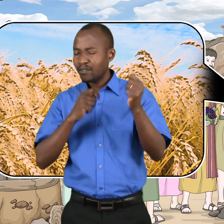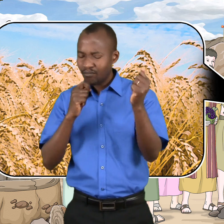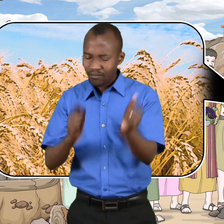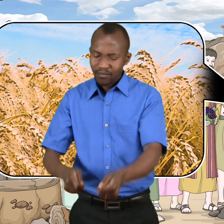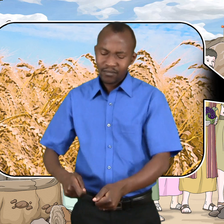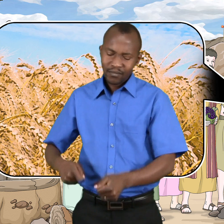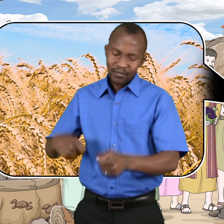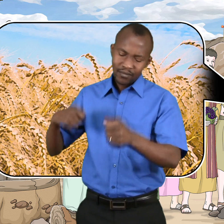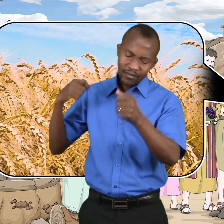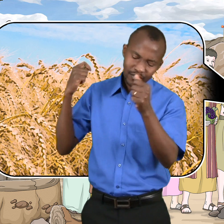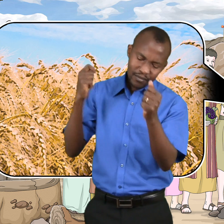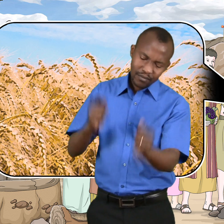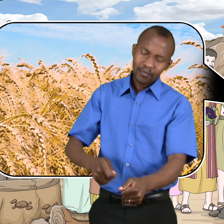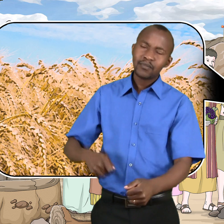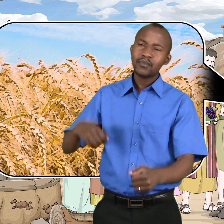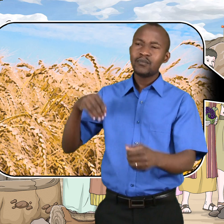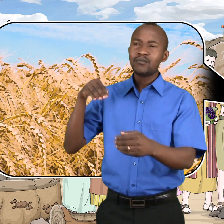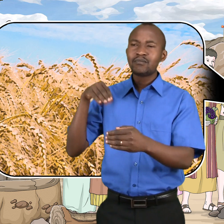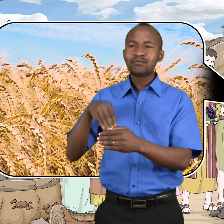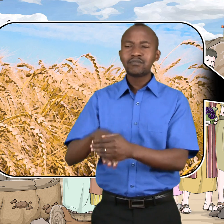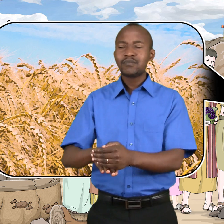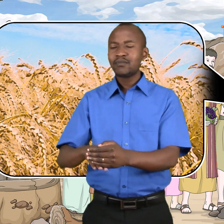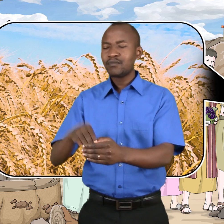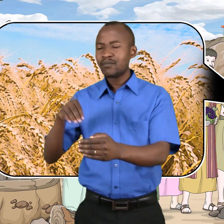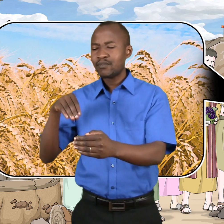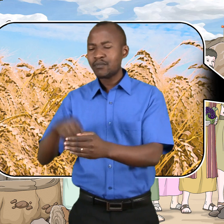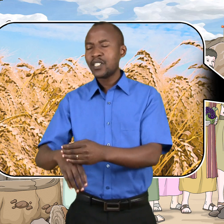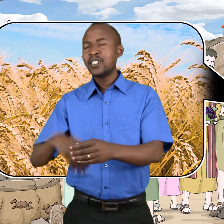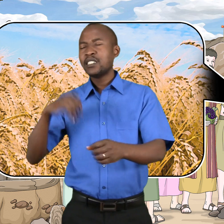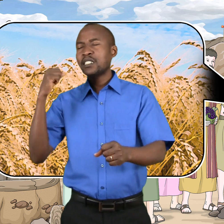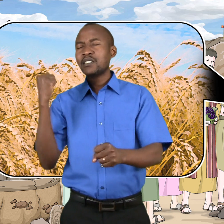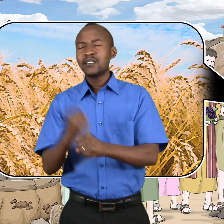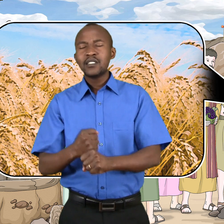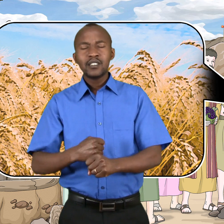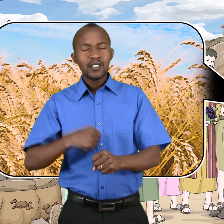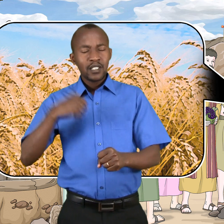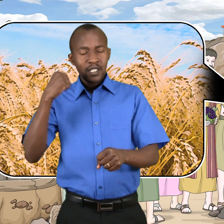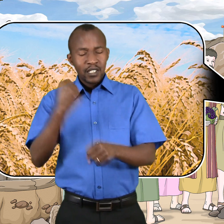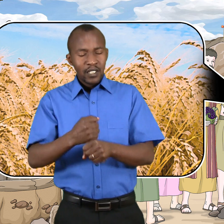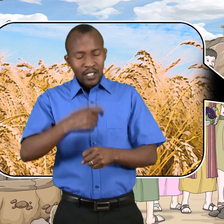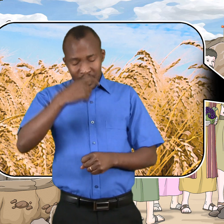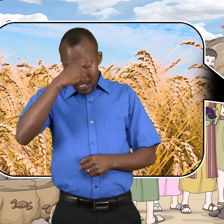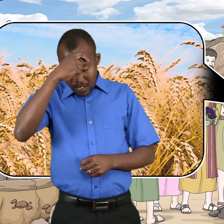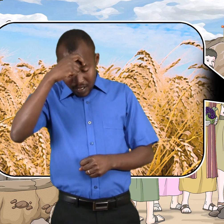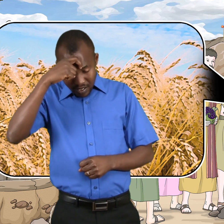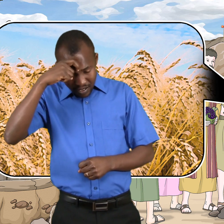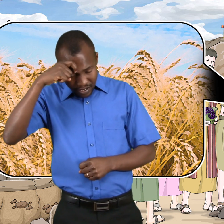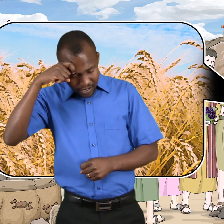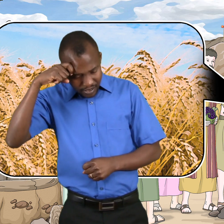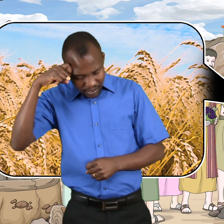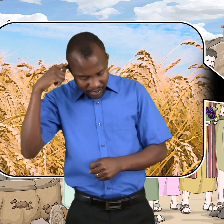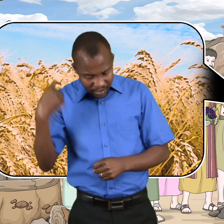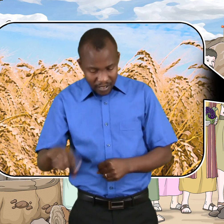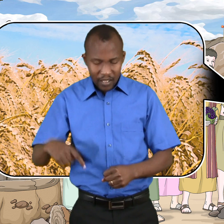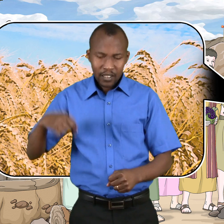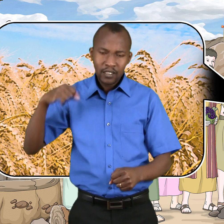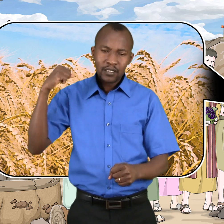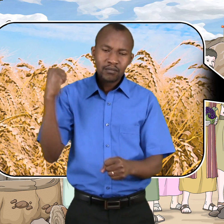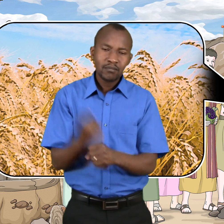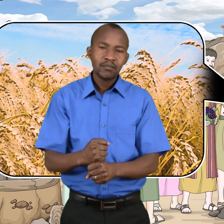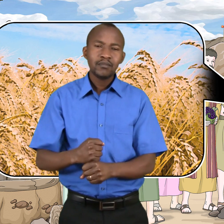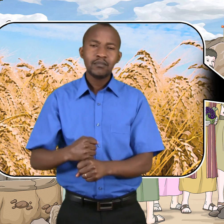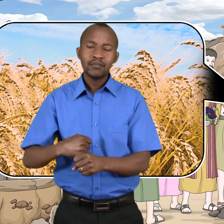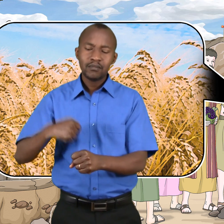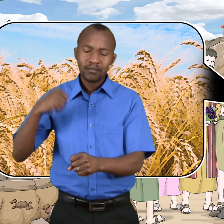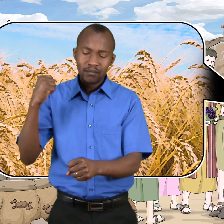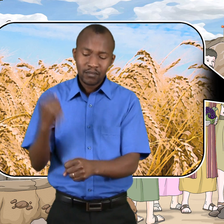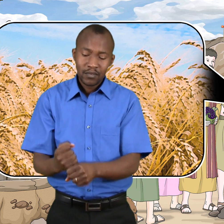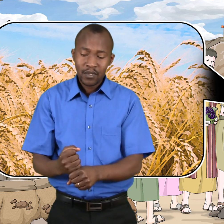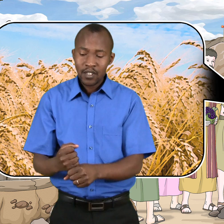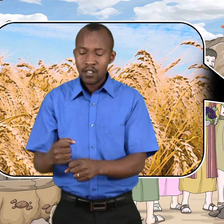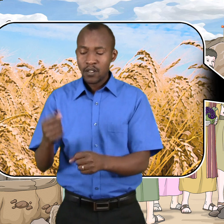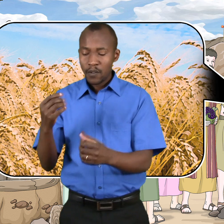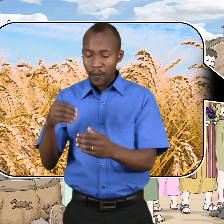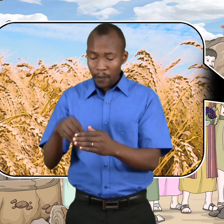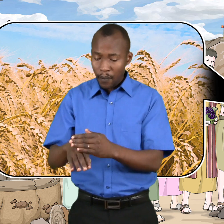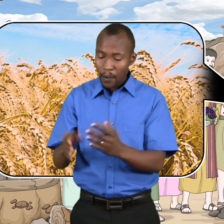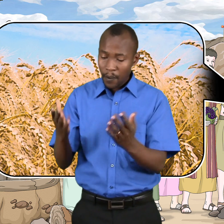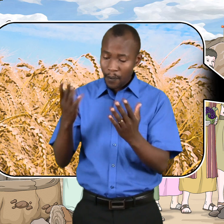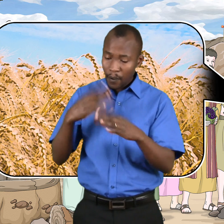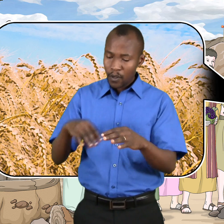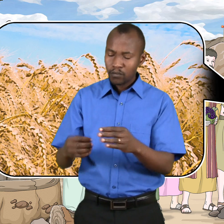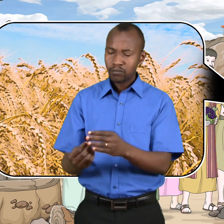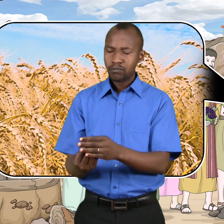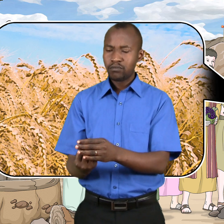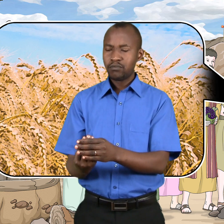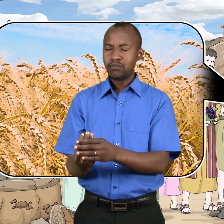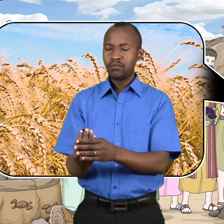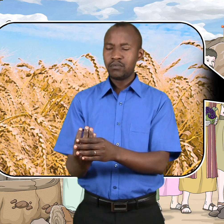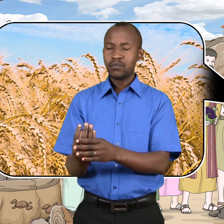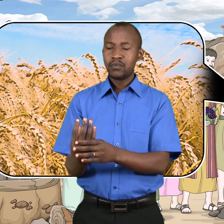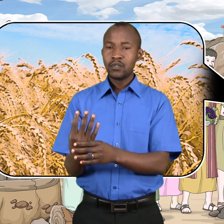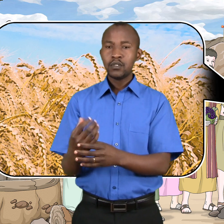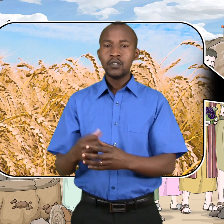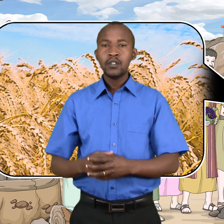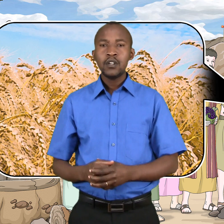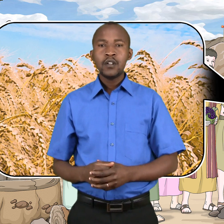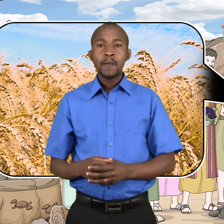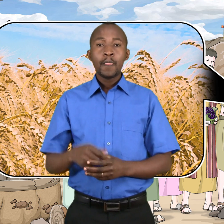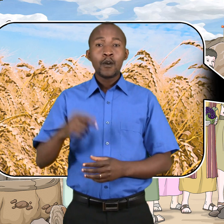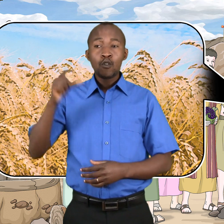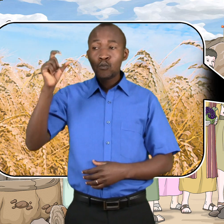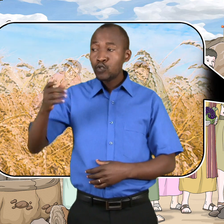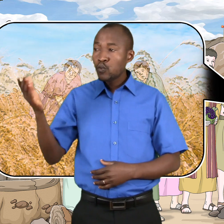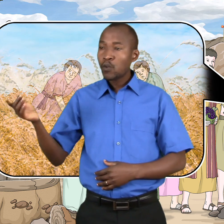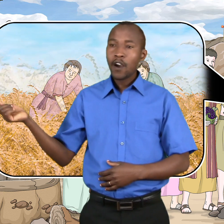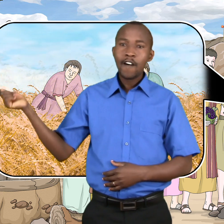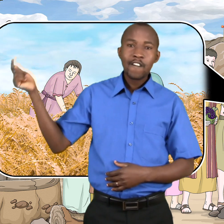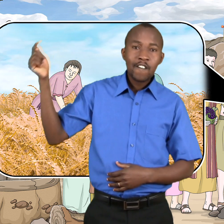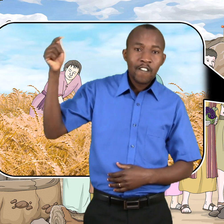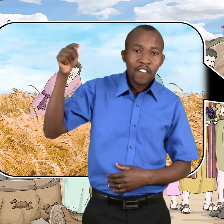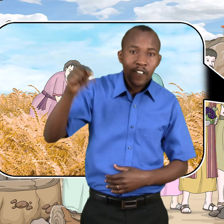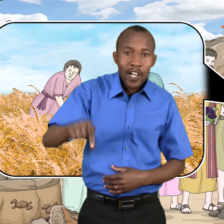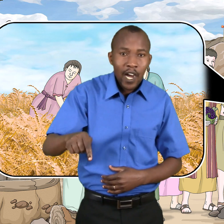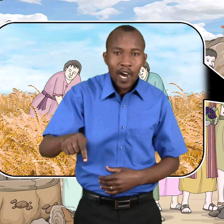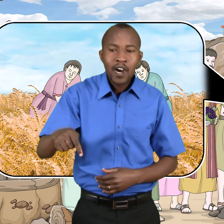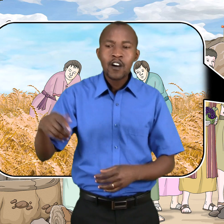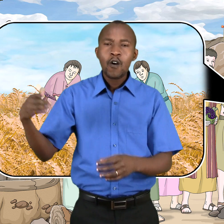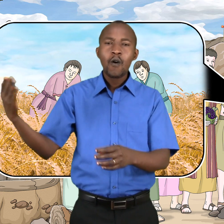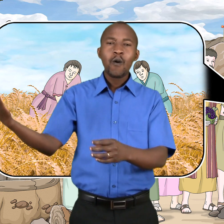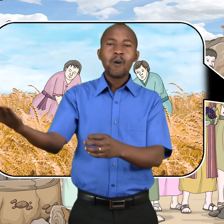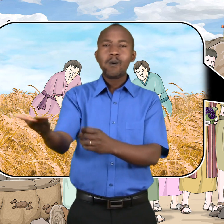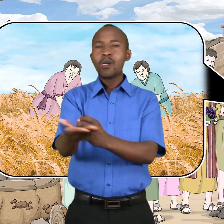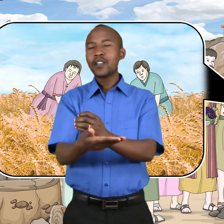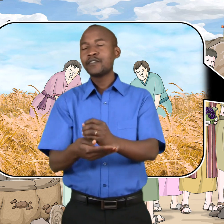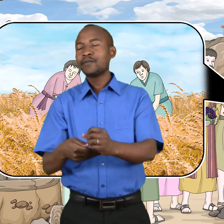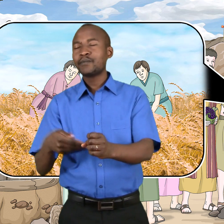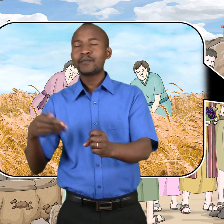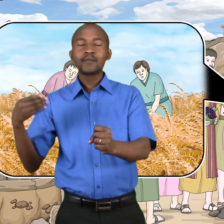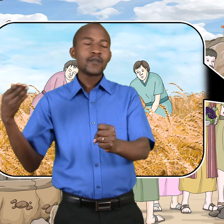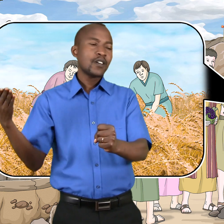I sent you to reap what you have not worked for;